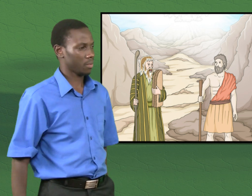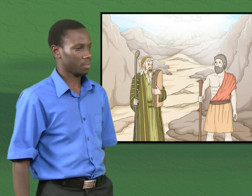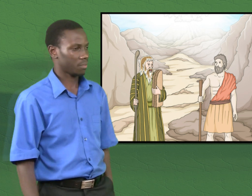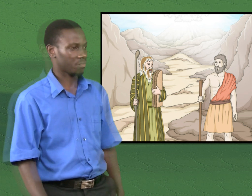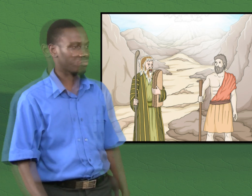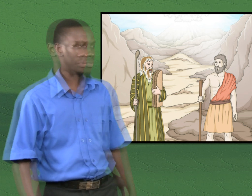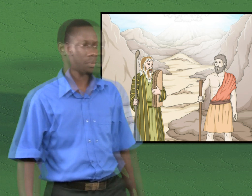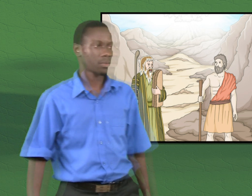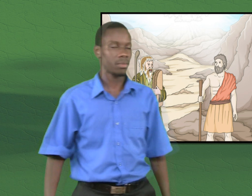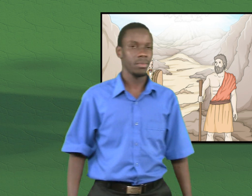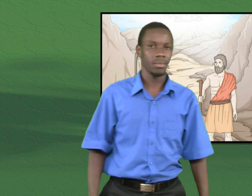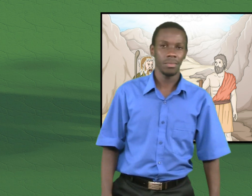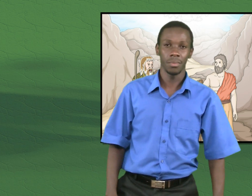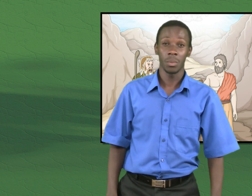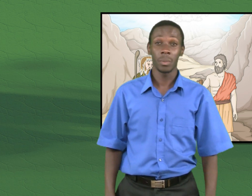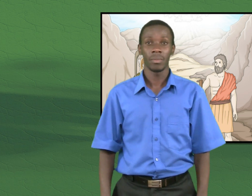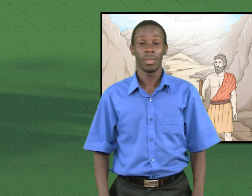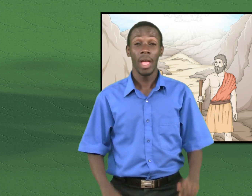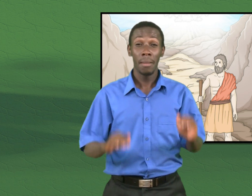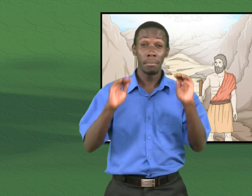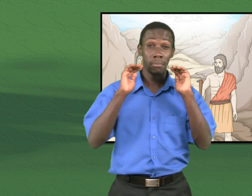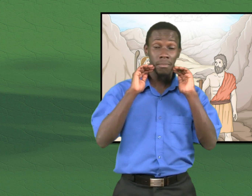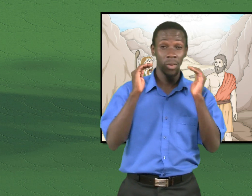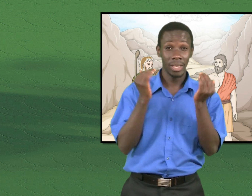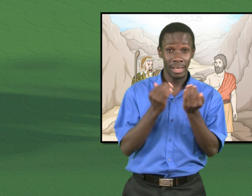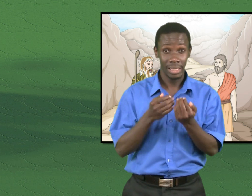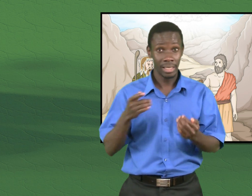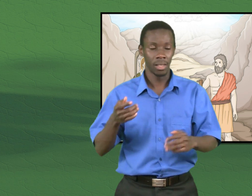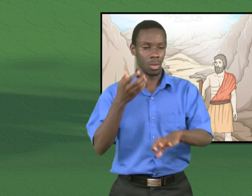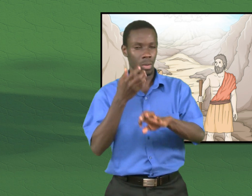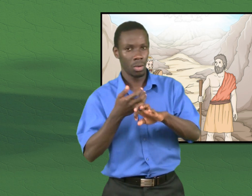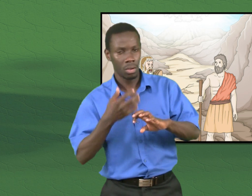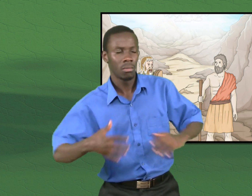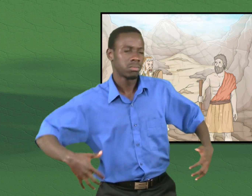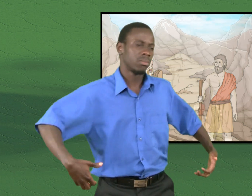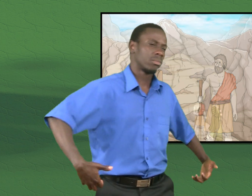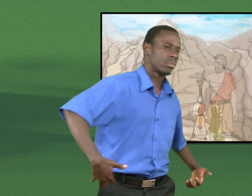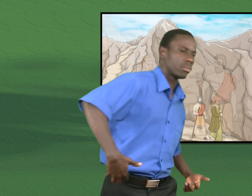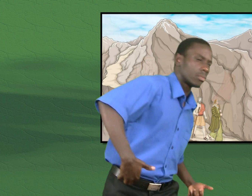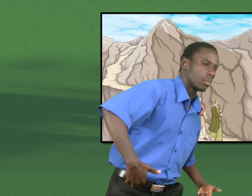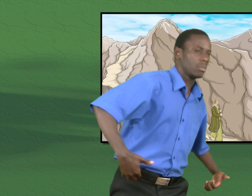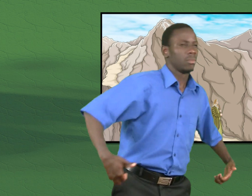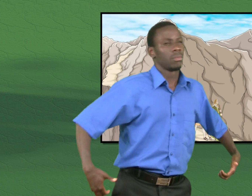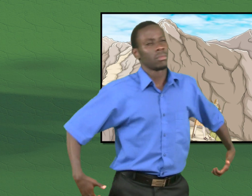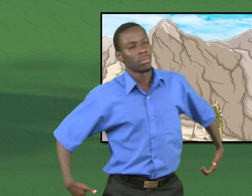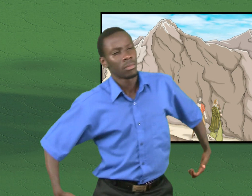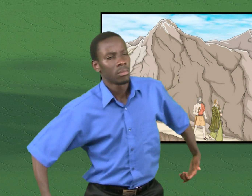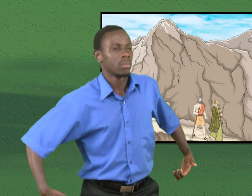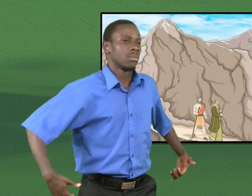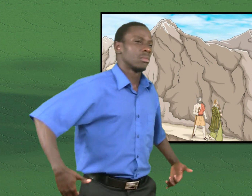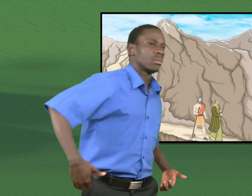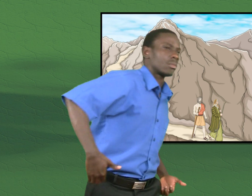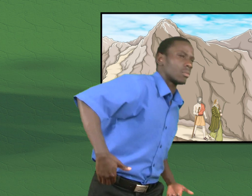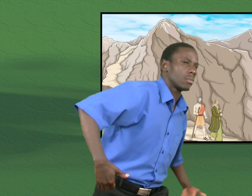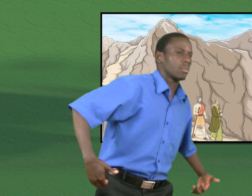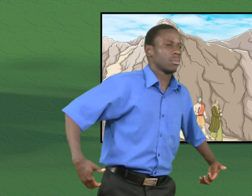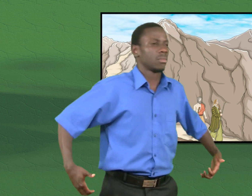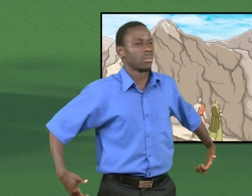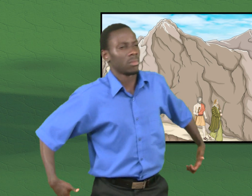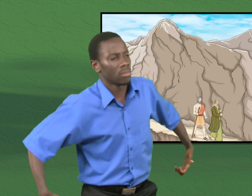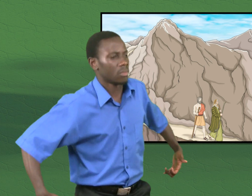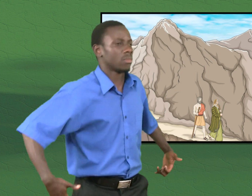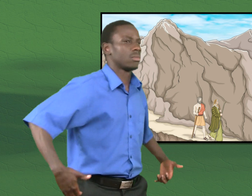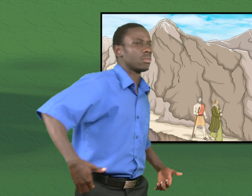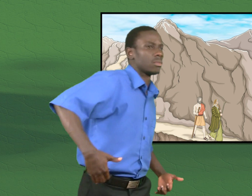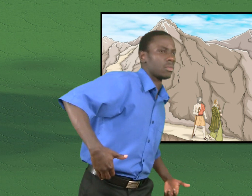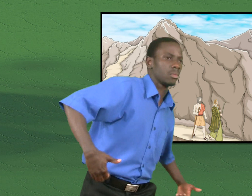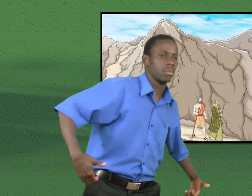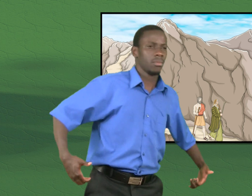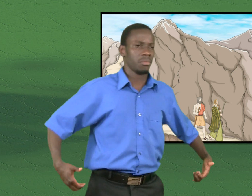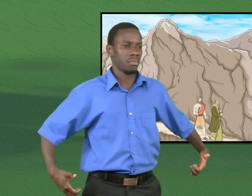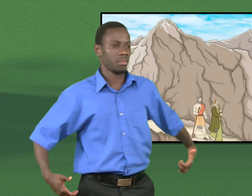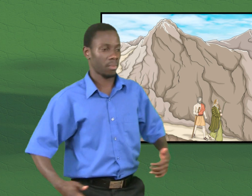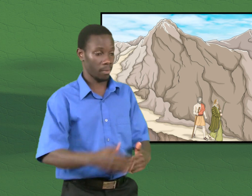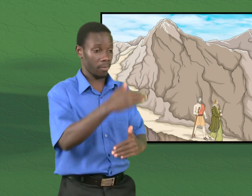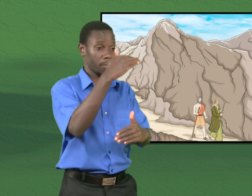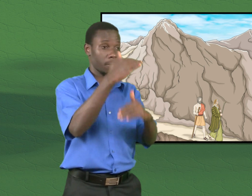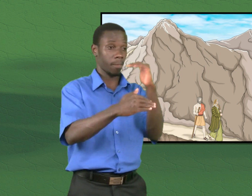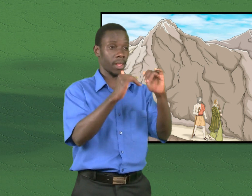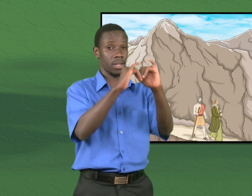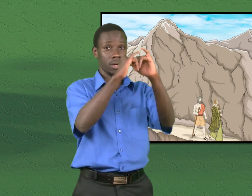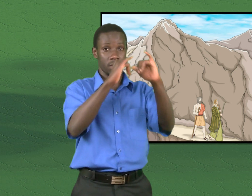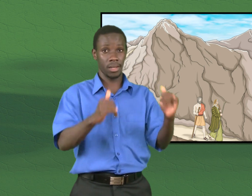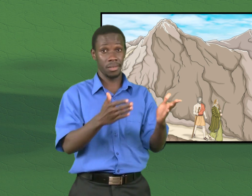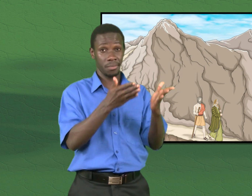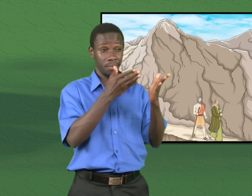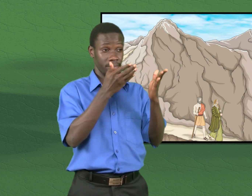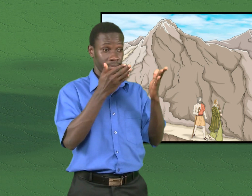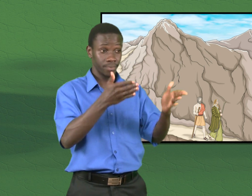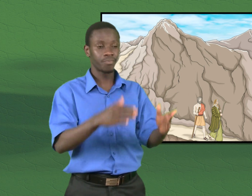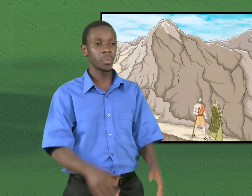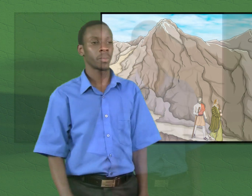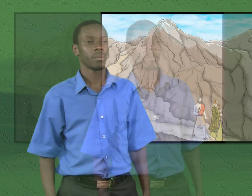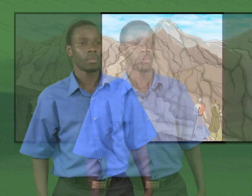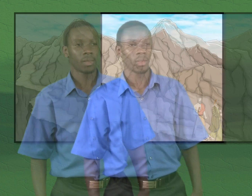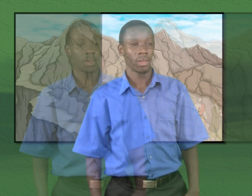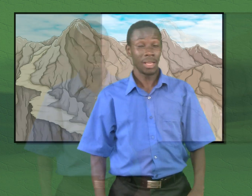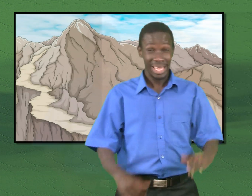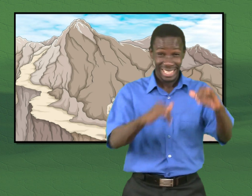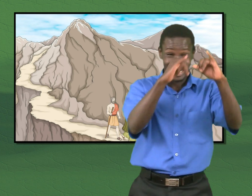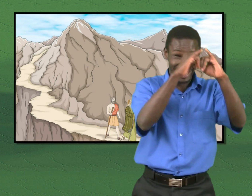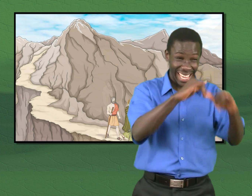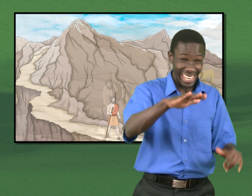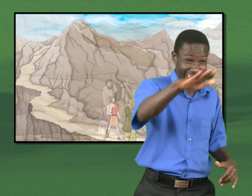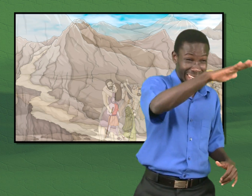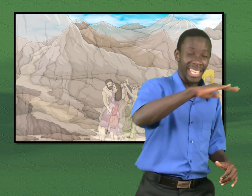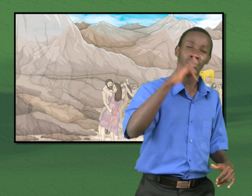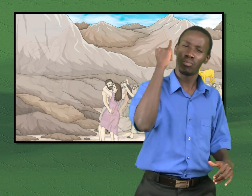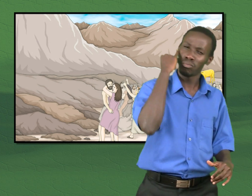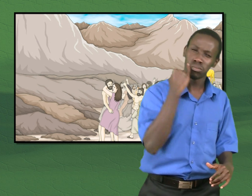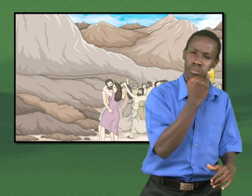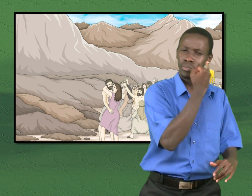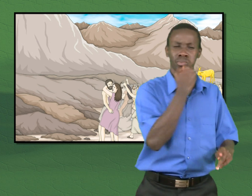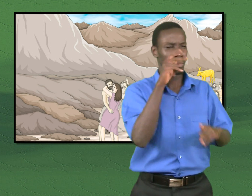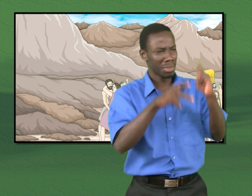I hear the sound of singing!”